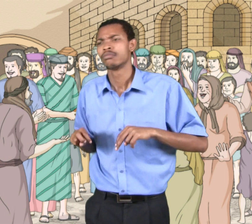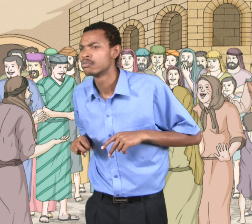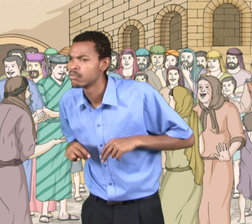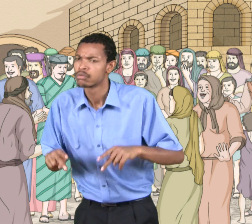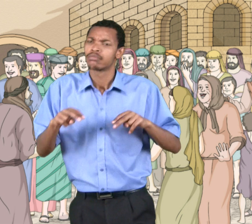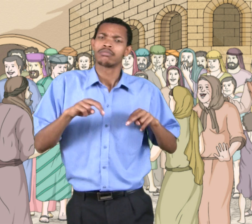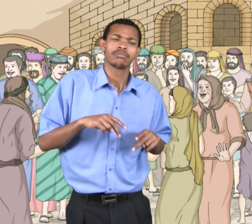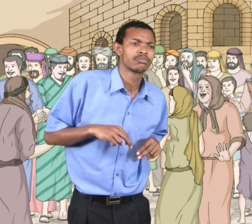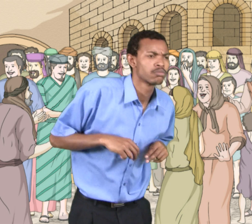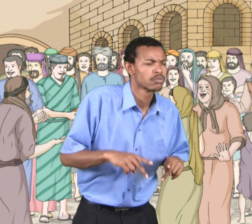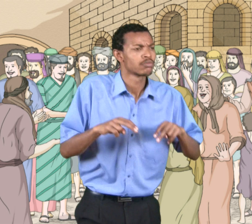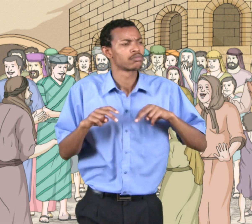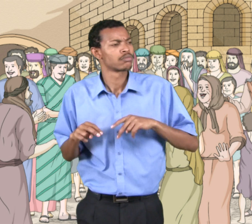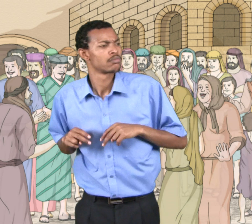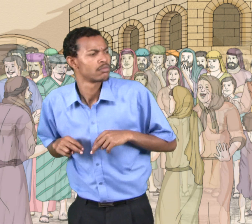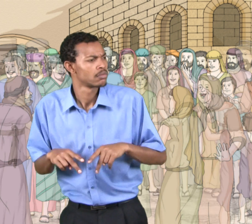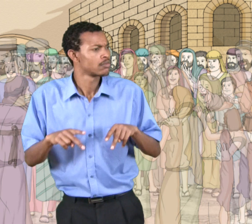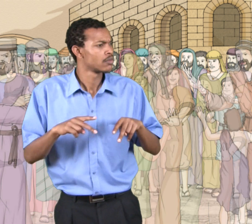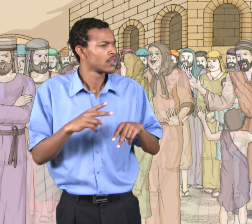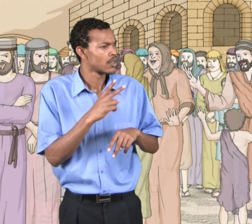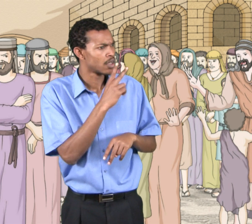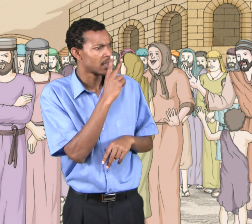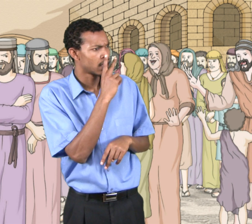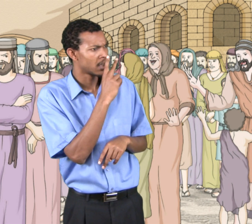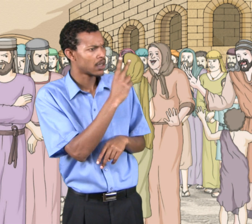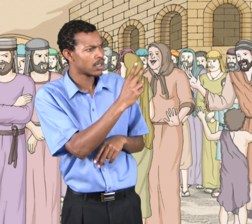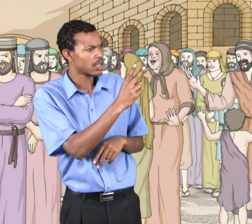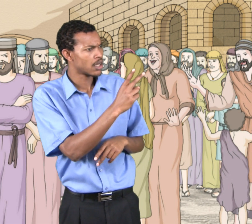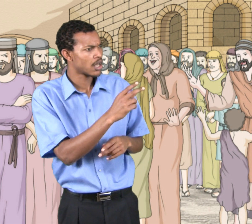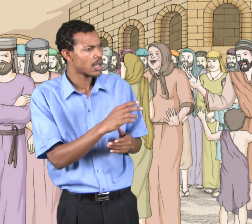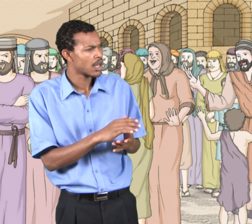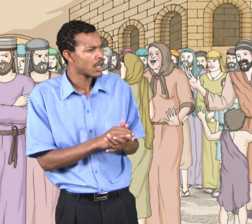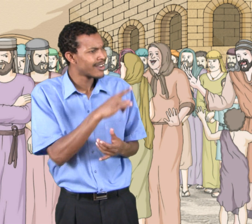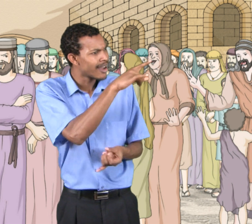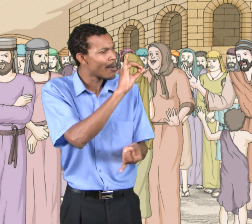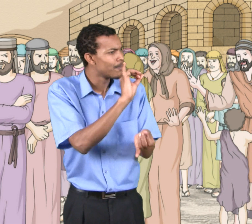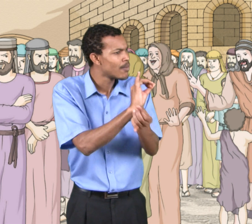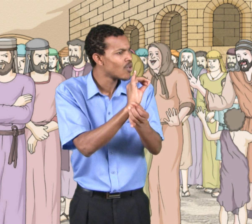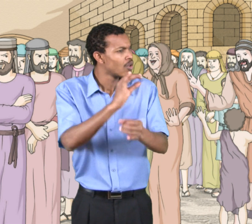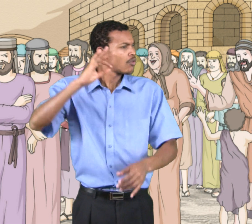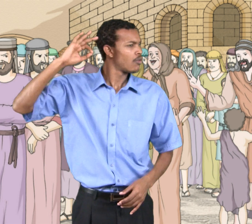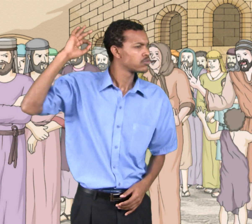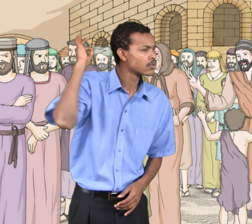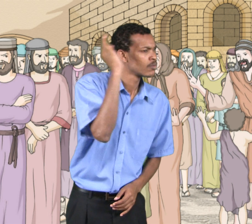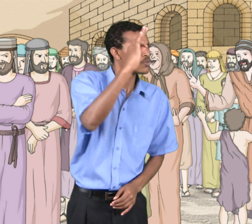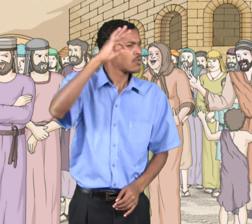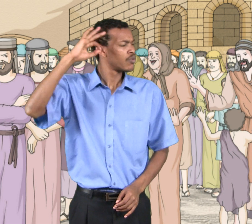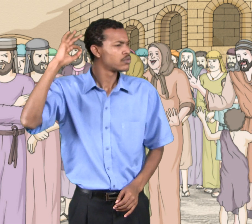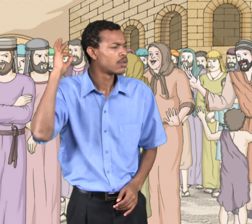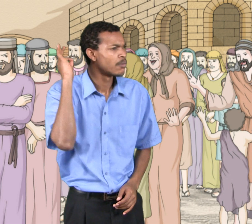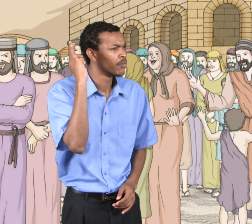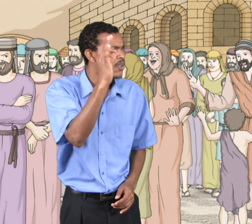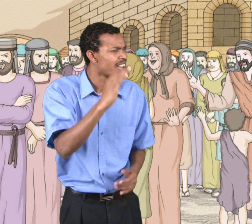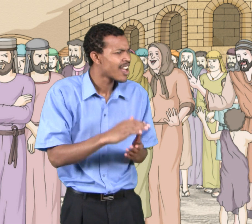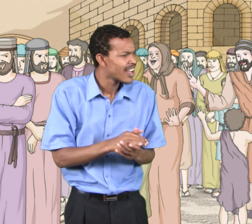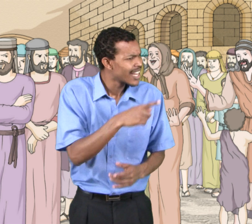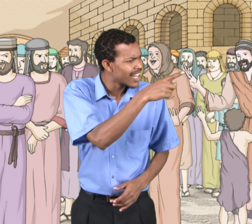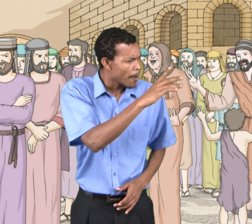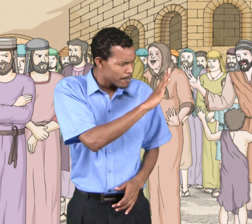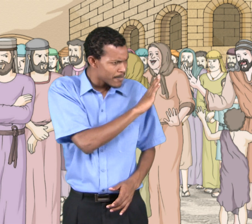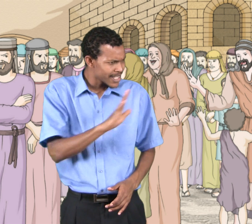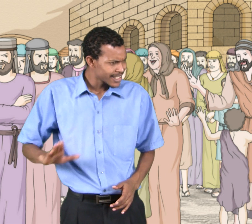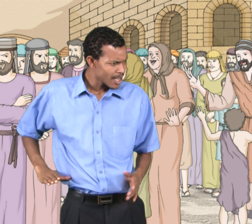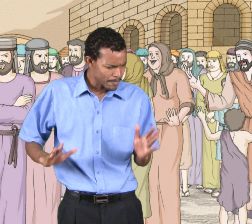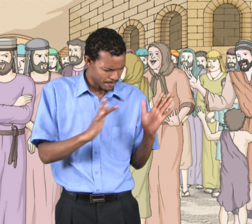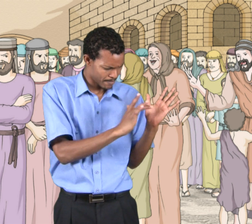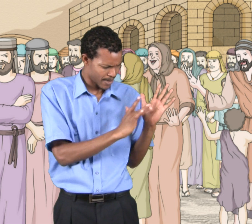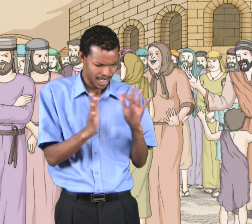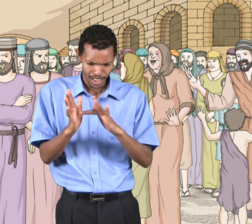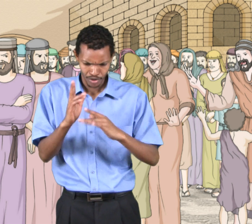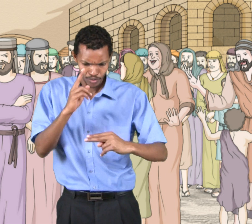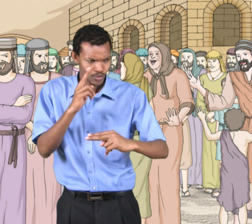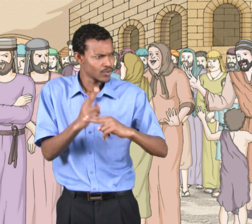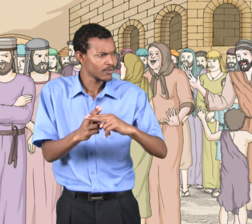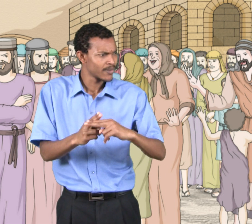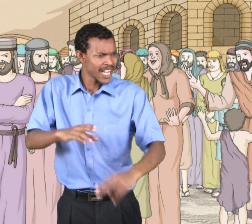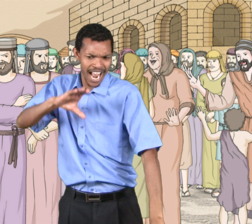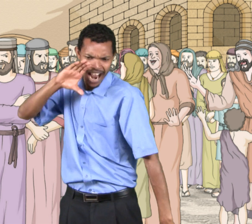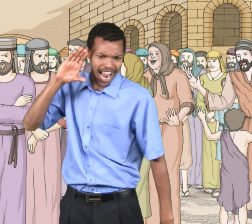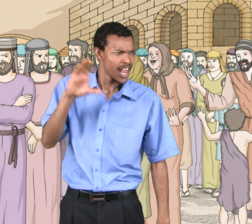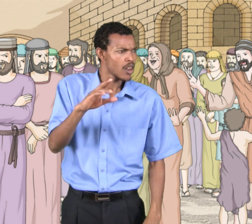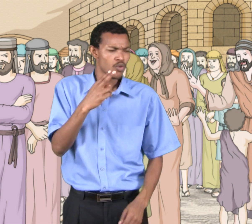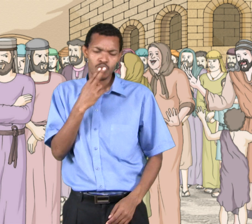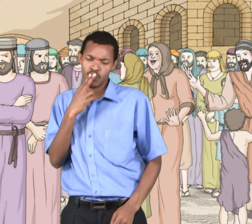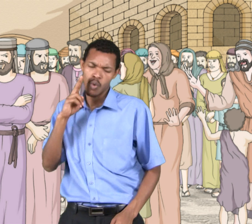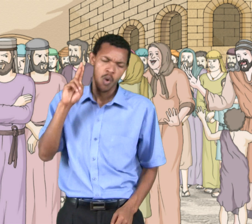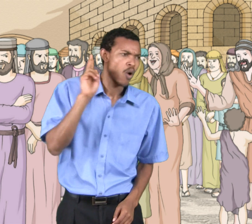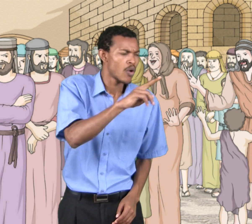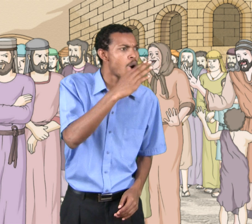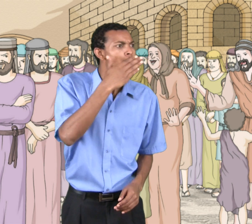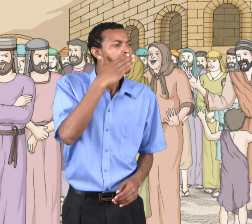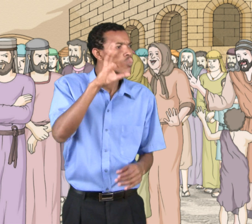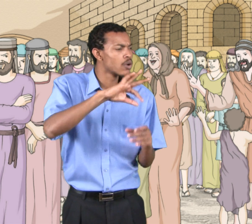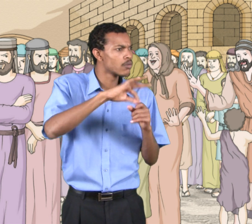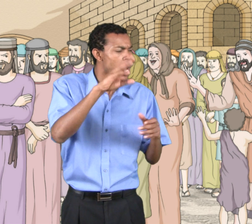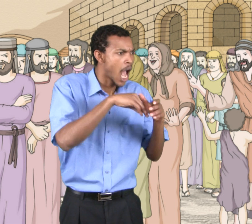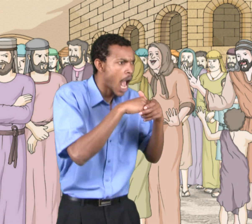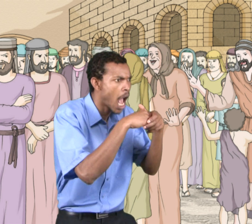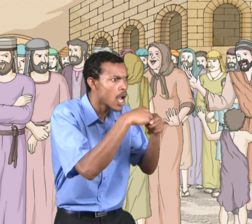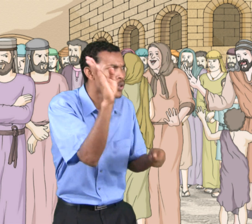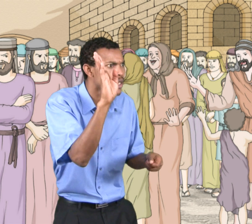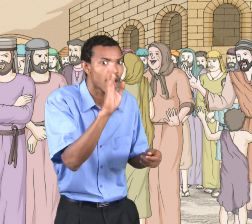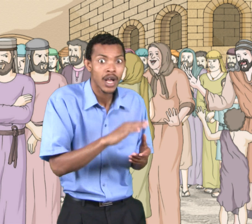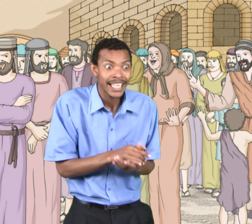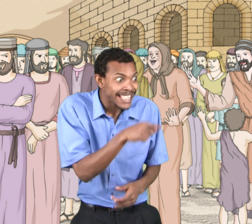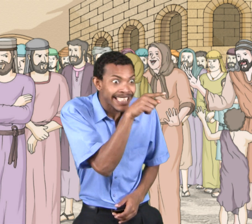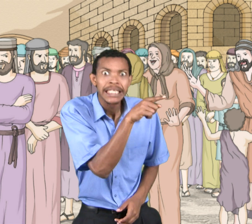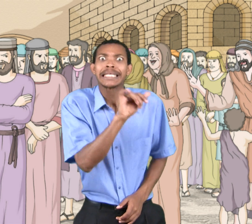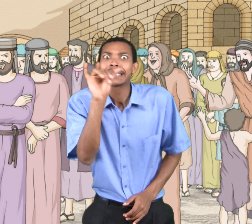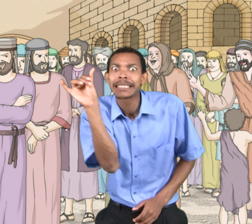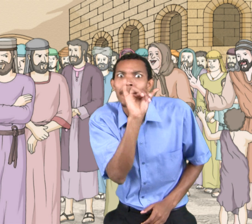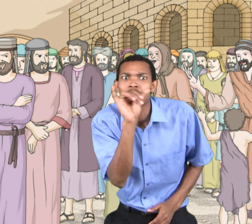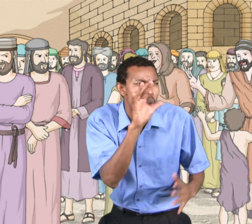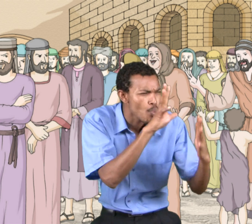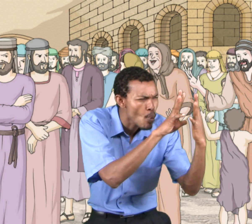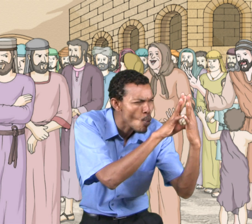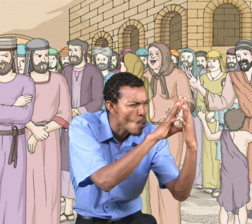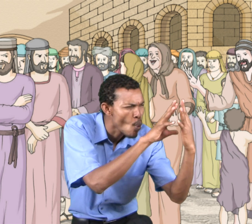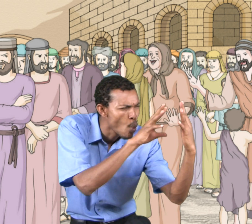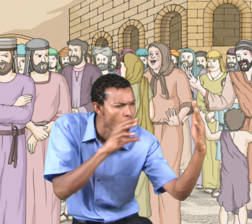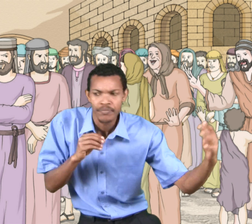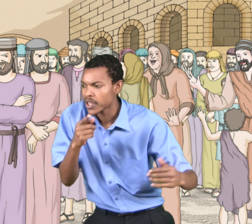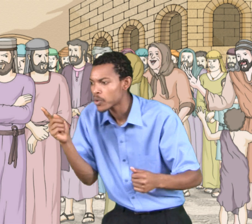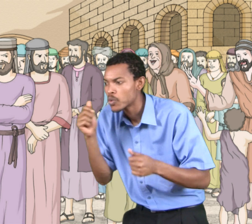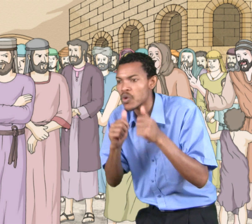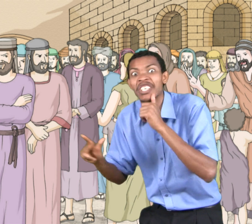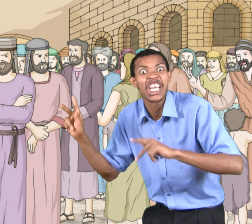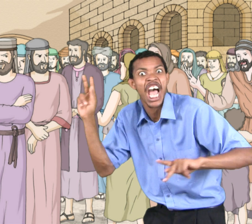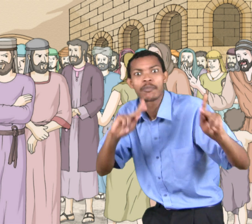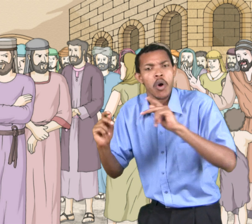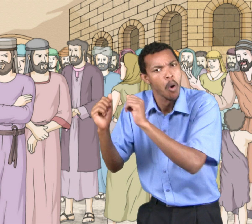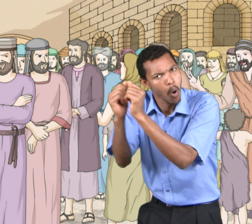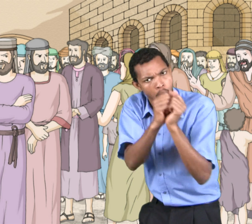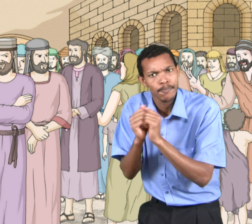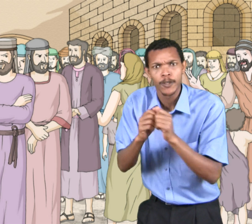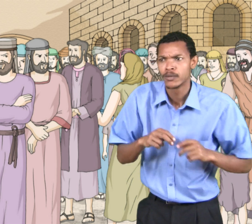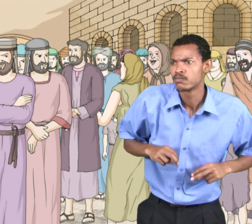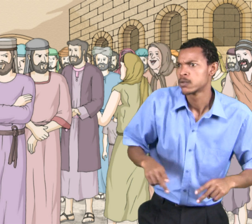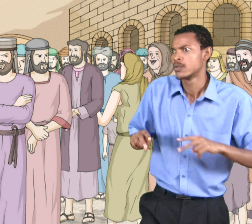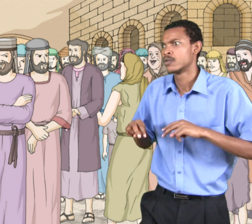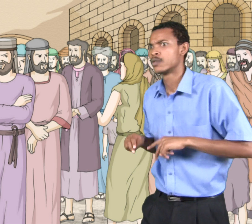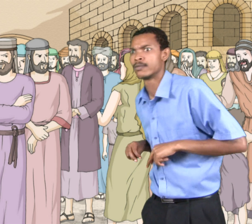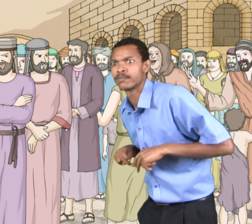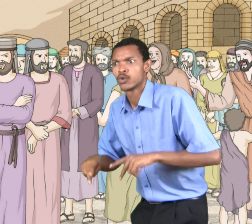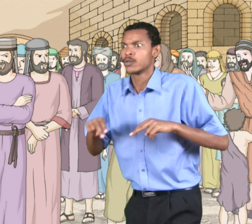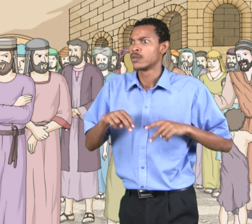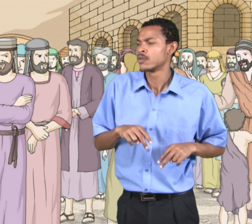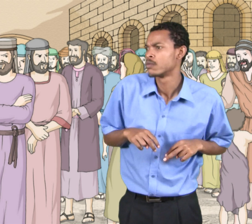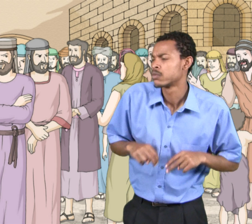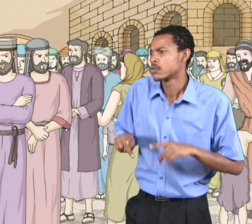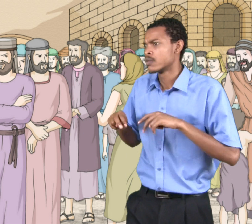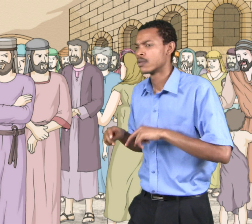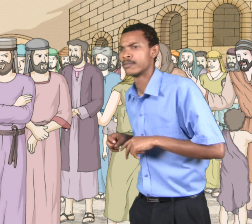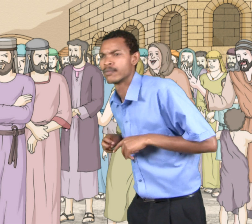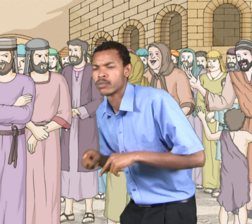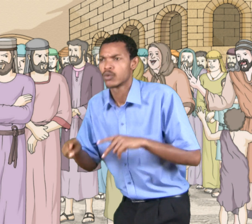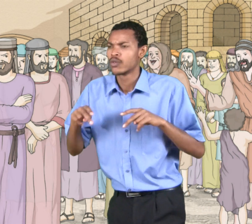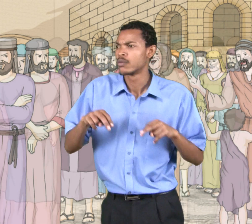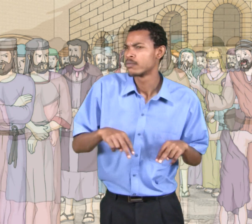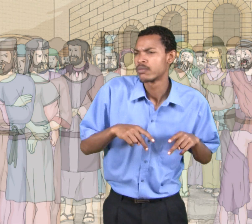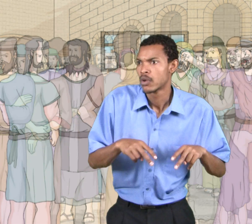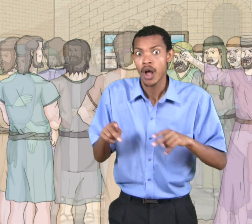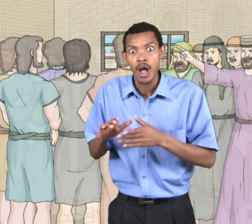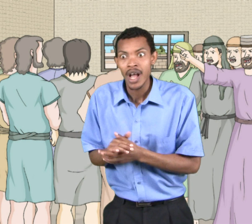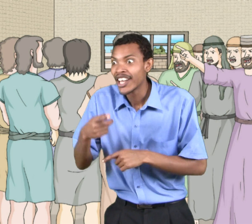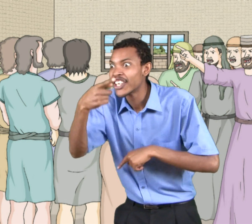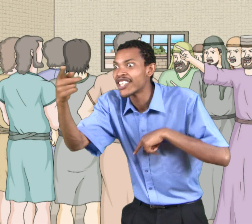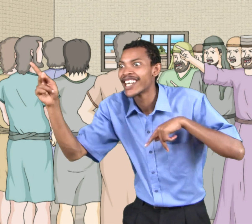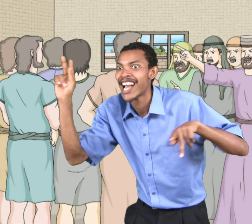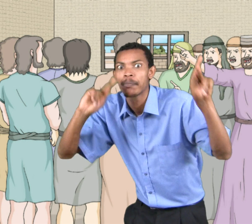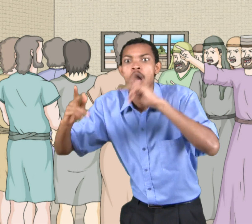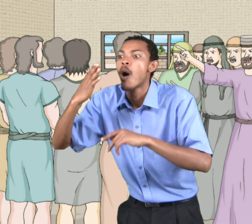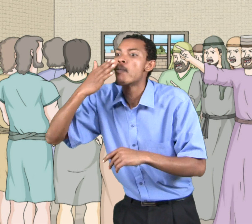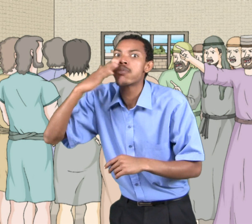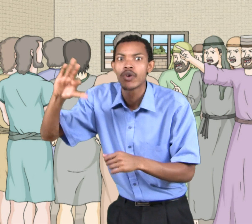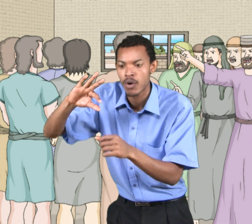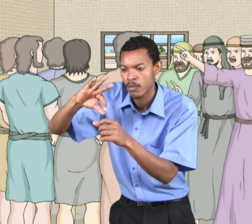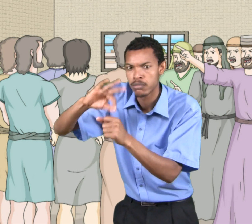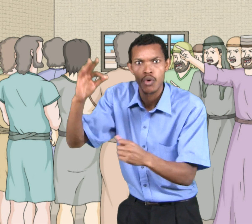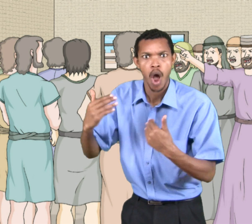Now there were some itinerant Jewish exorcists who tried to invoke the name of the Lord Jesus over those with evil spirits. They would say, “I bind you by Jesus, whom Paul proclaims.”